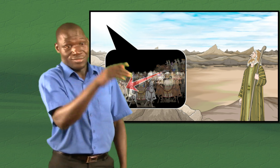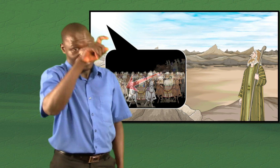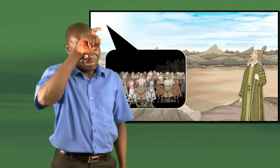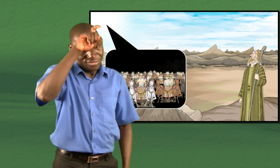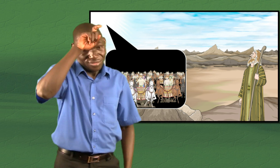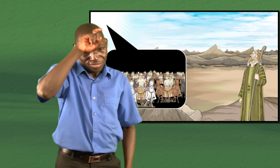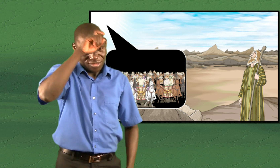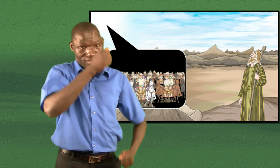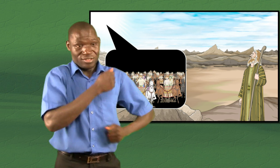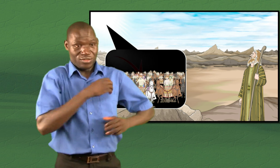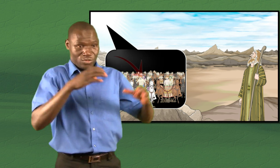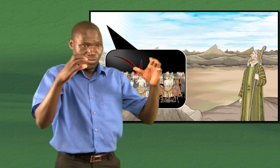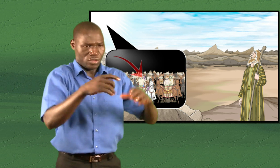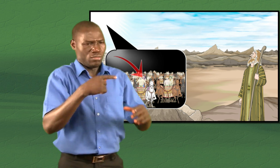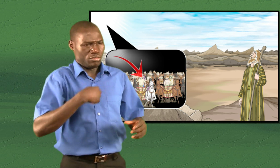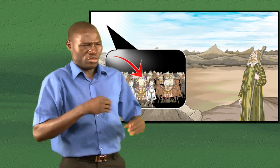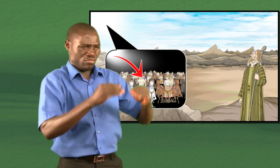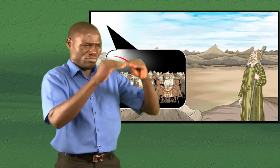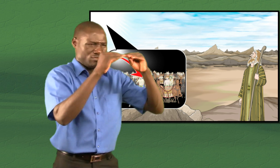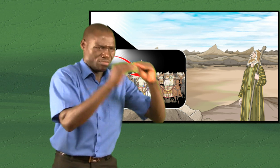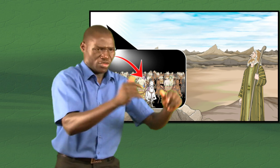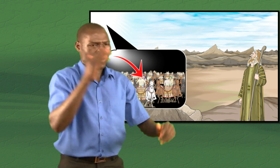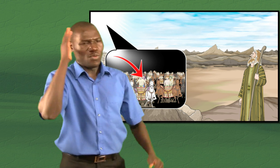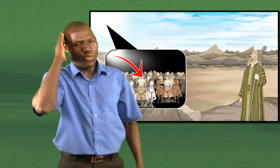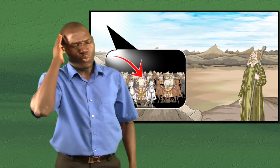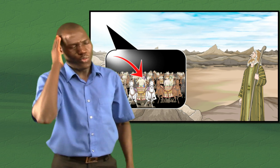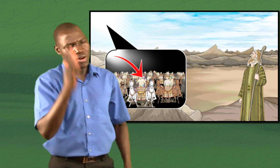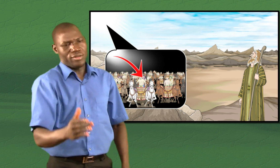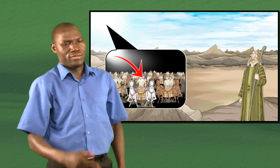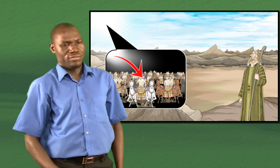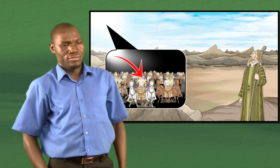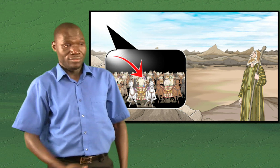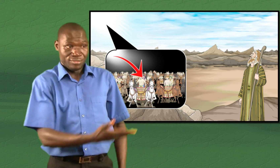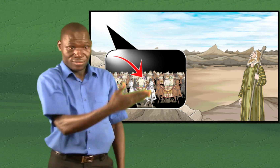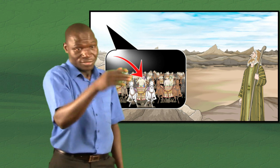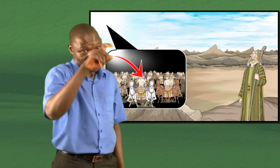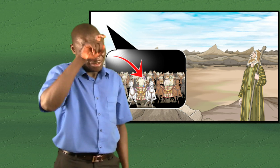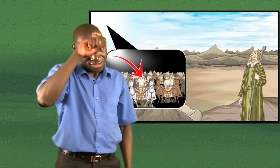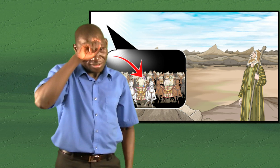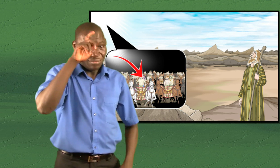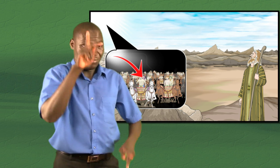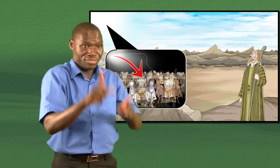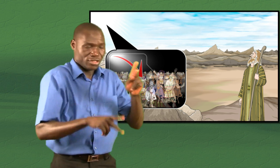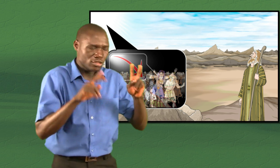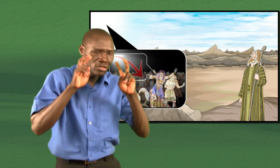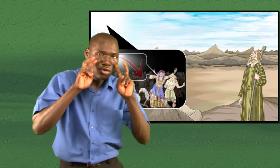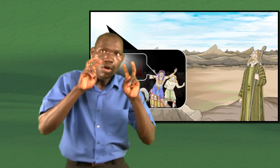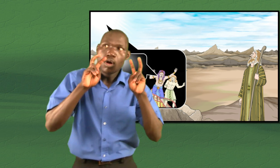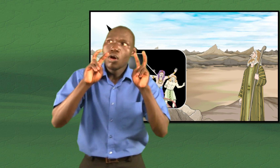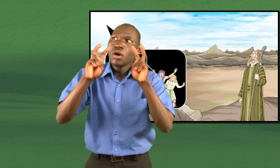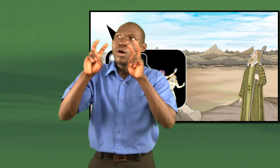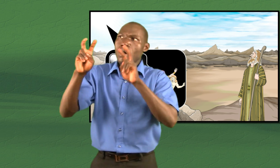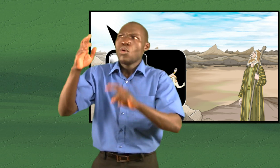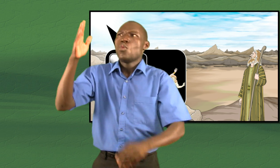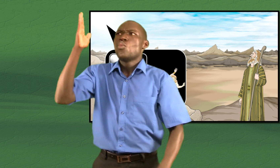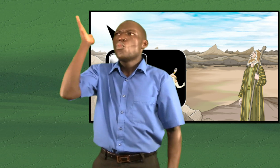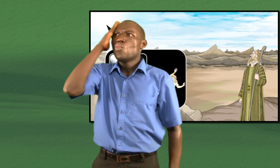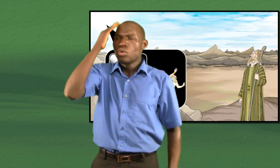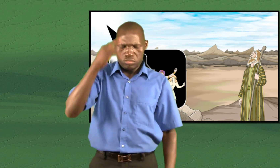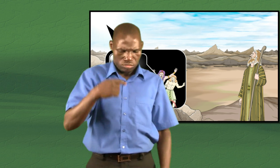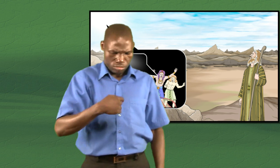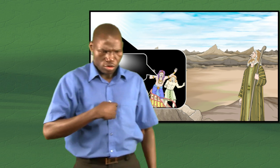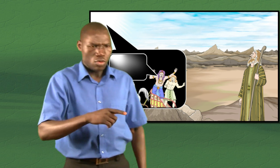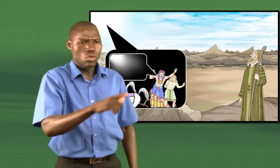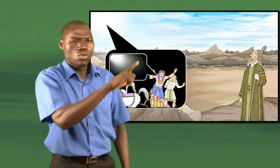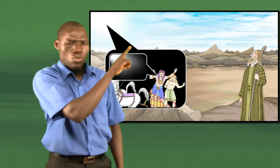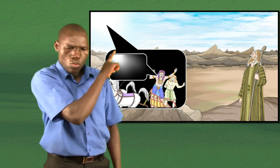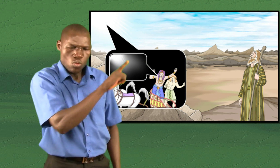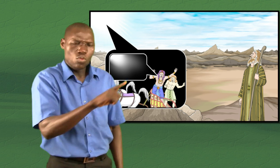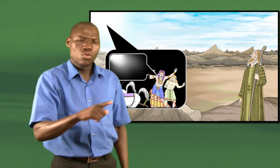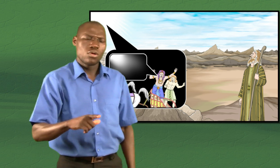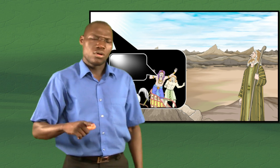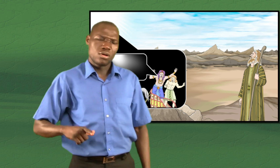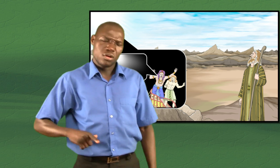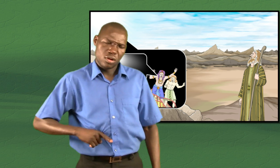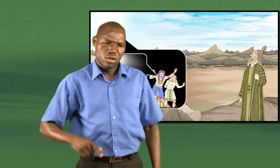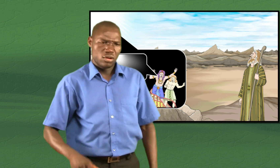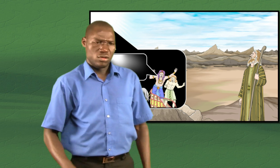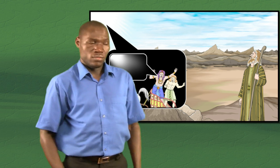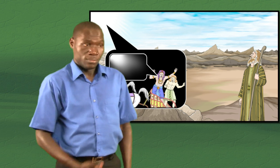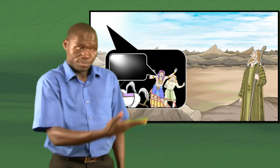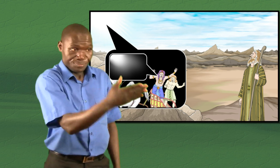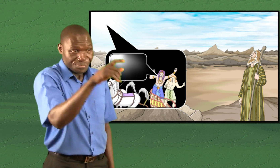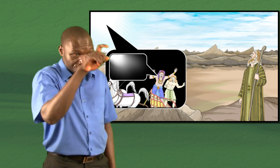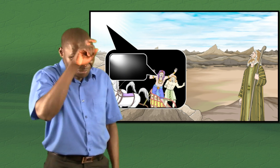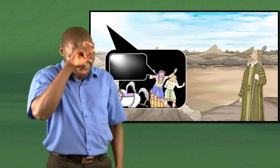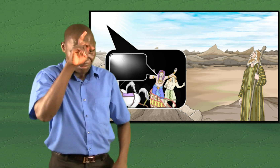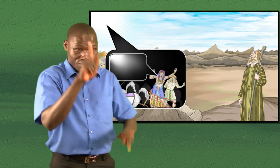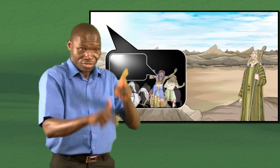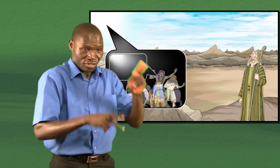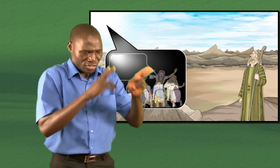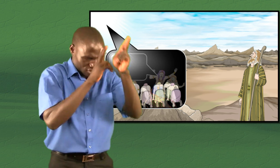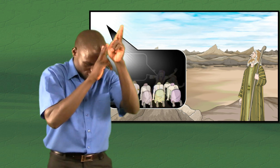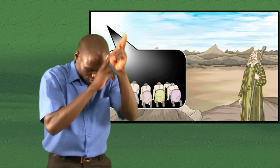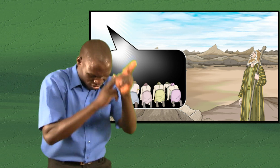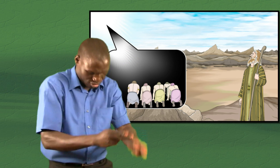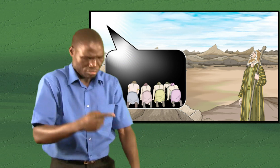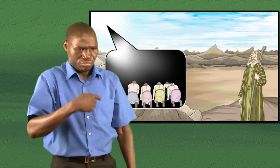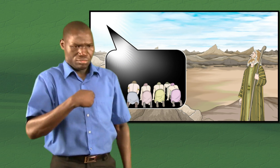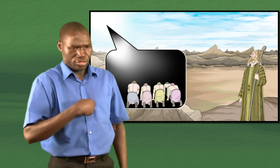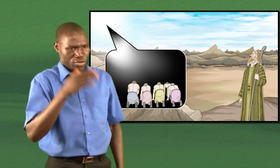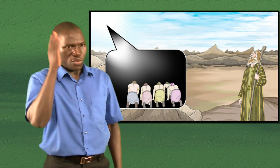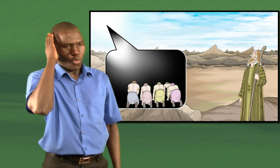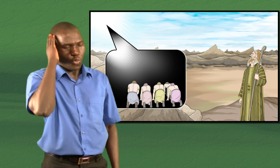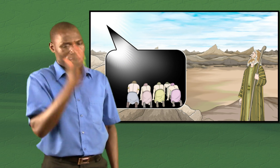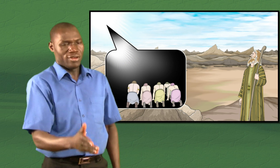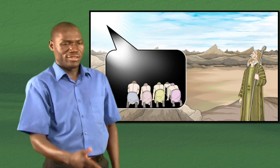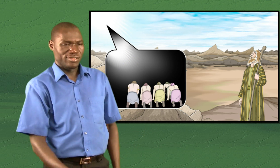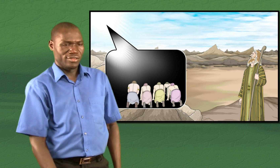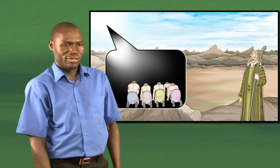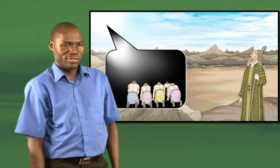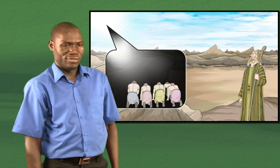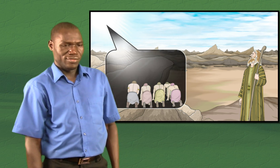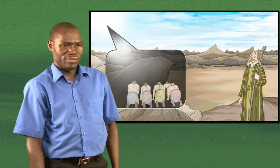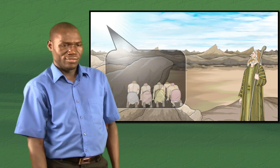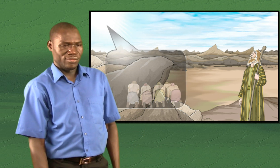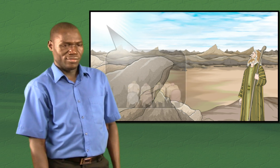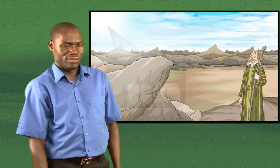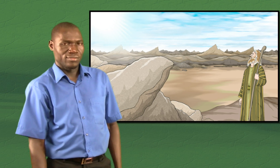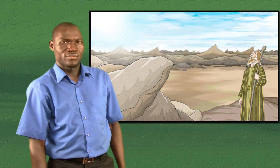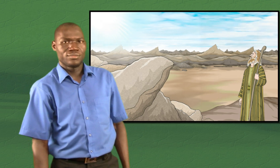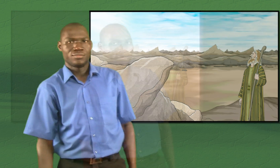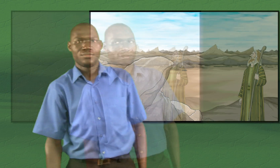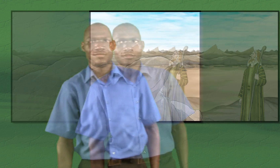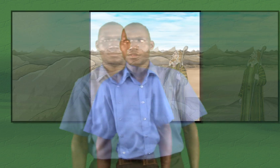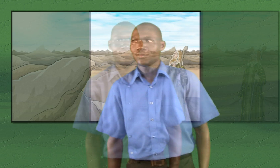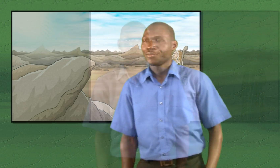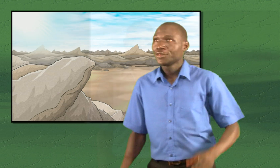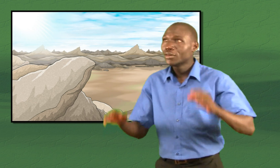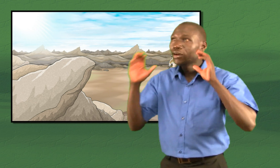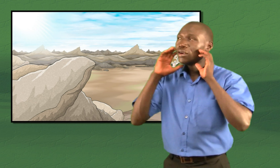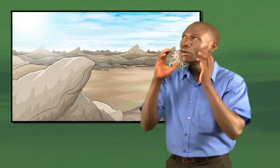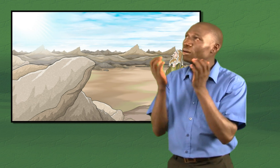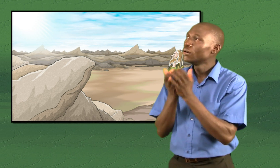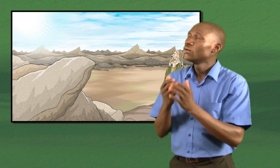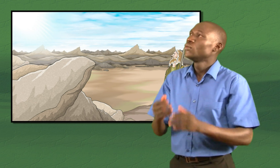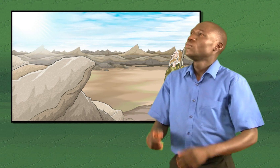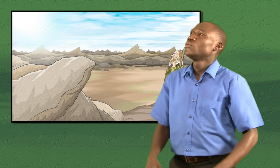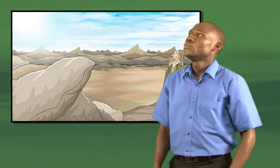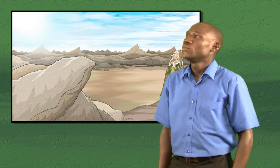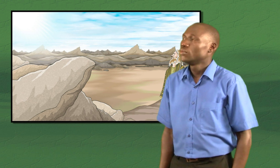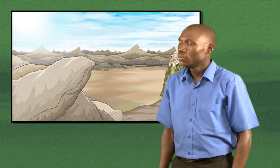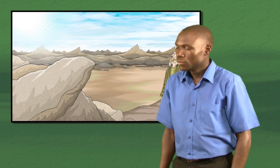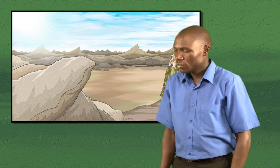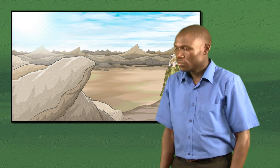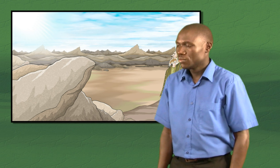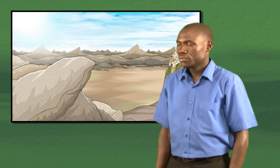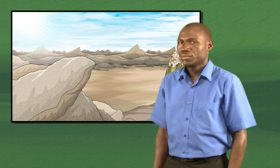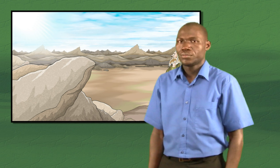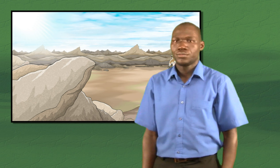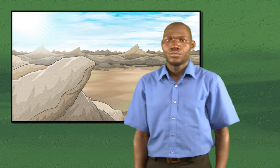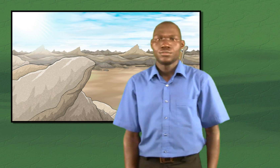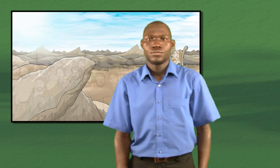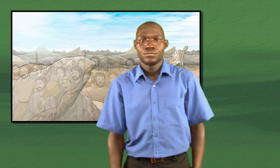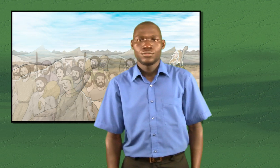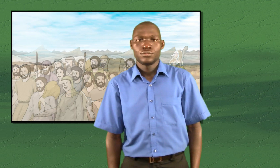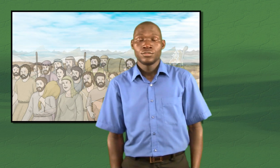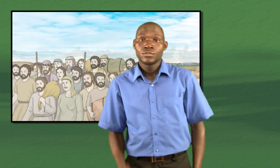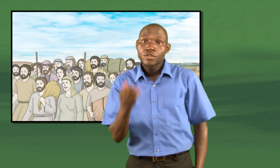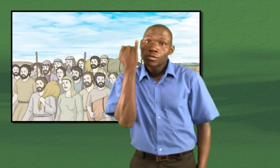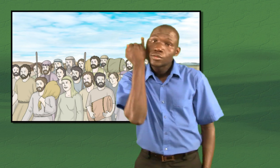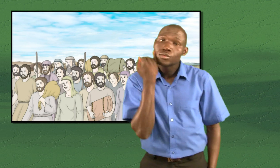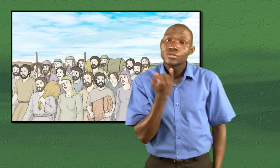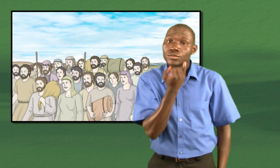Then I will gain honor by means of Pharaoh and all his army and chariots and horsemen.